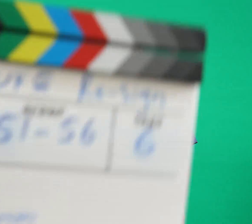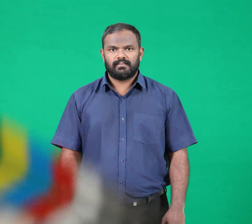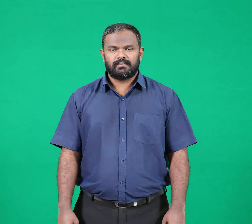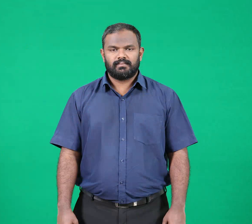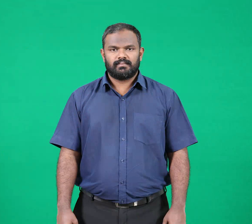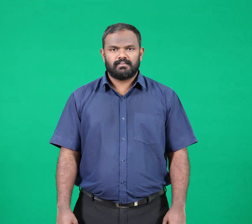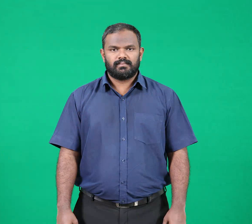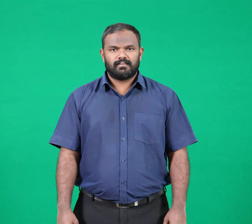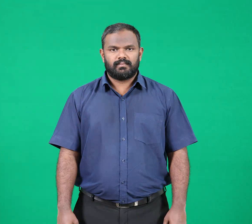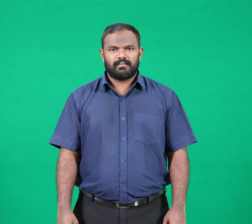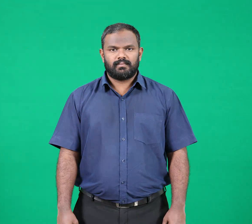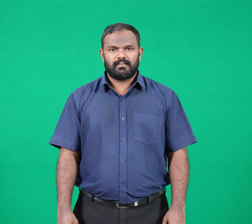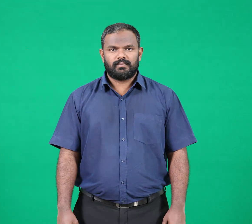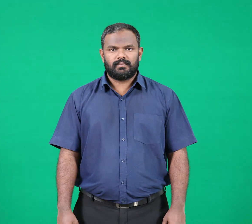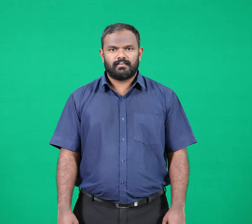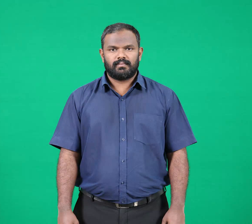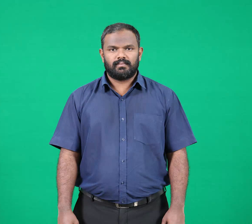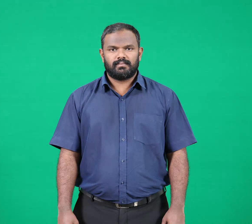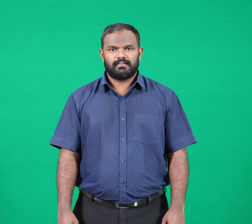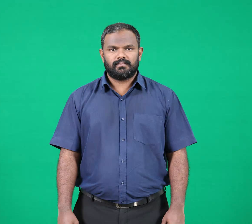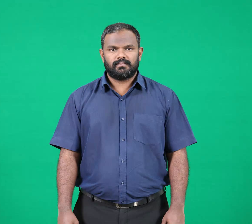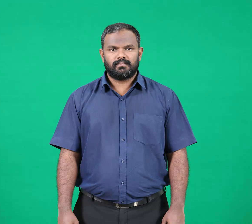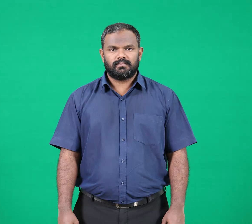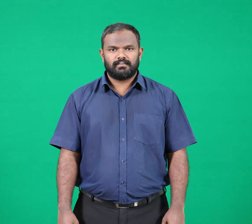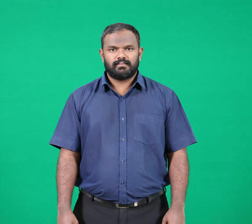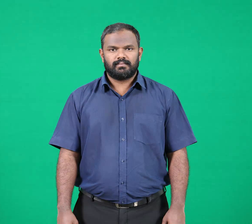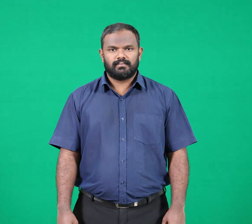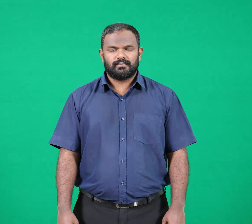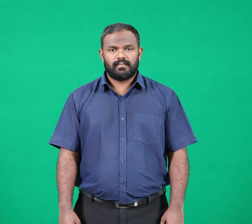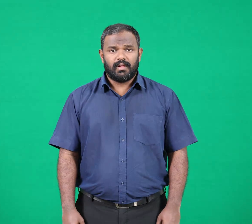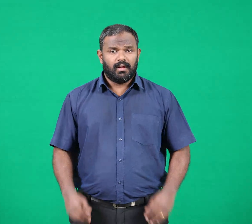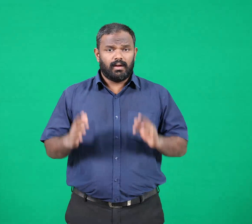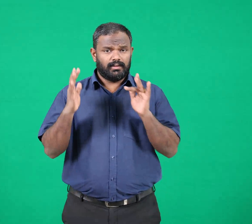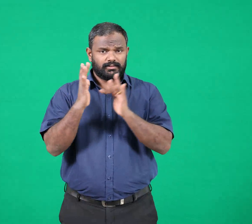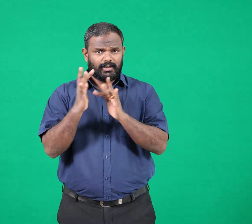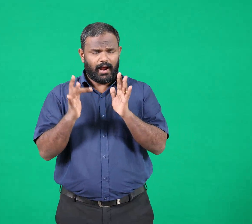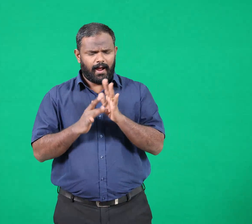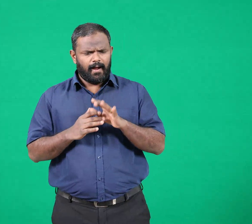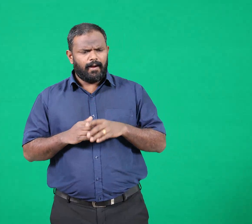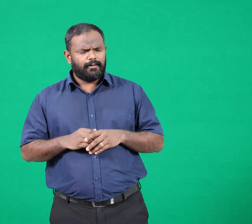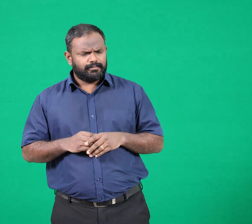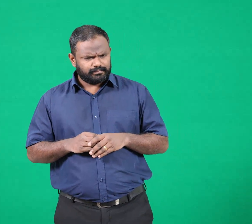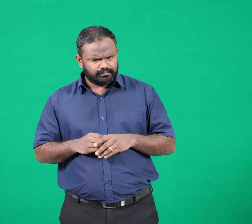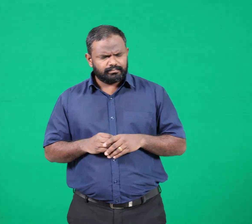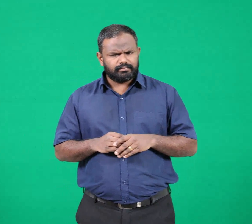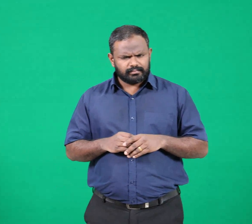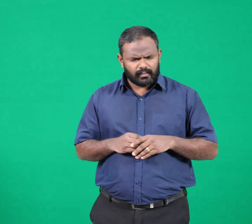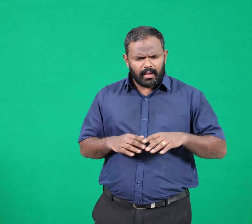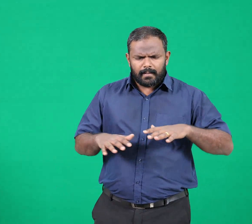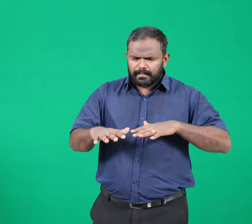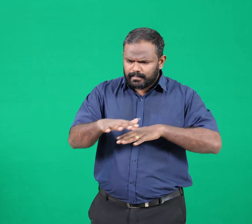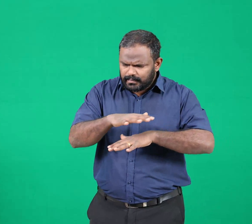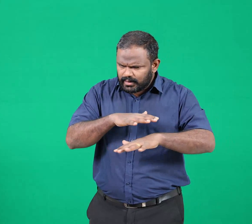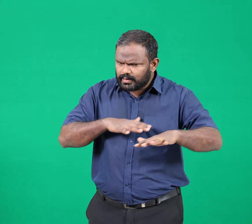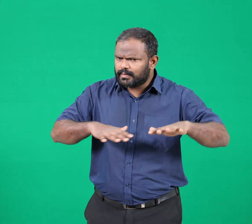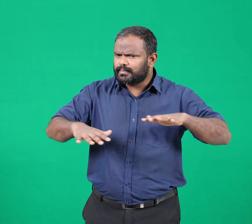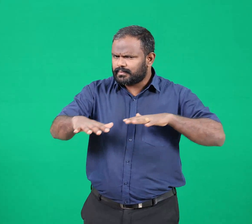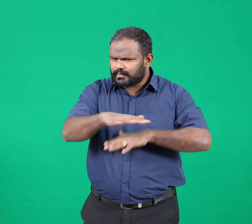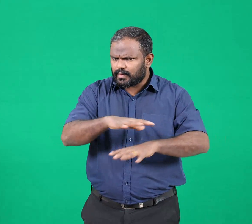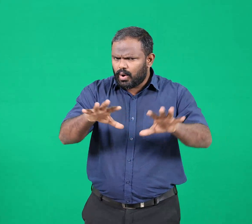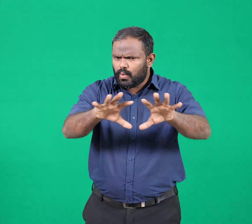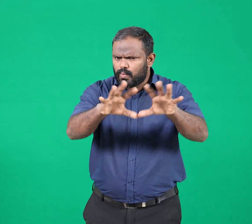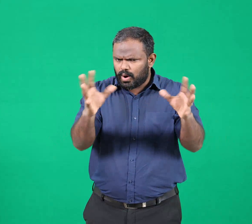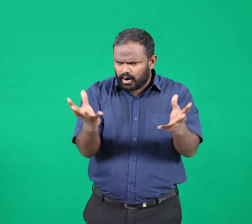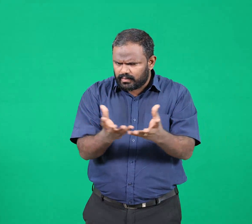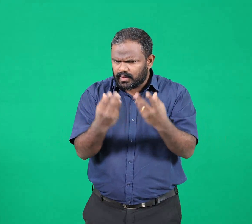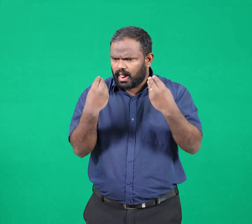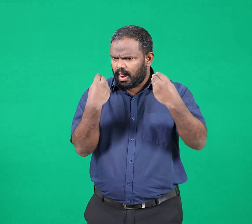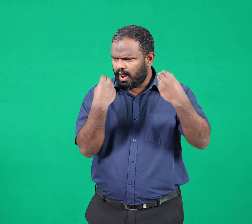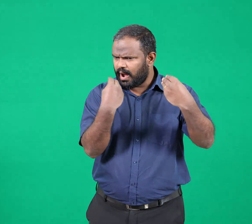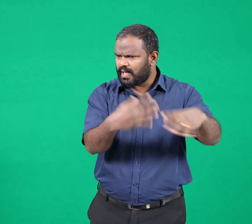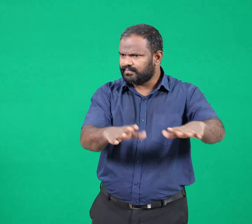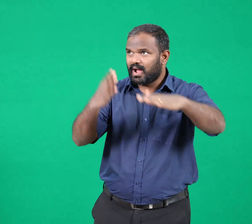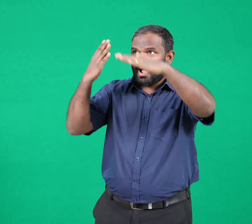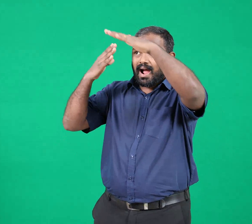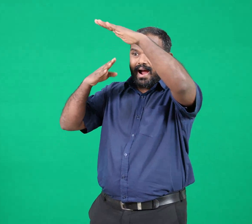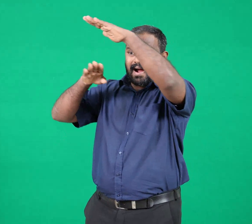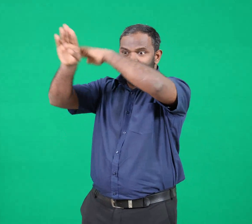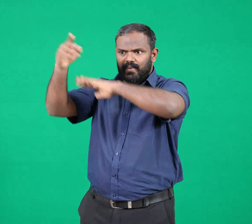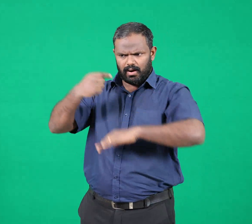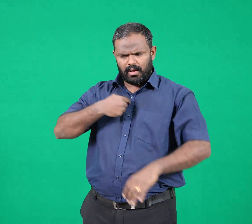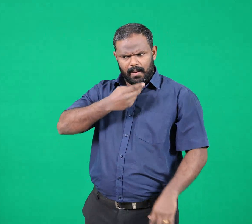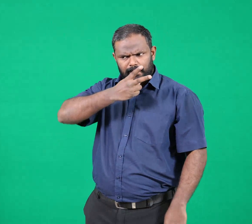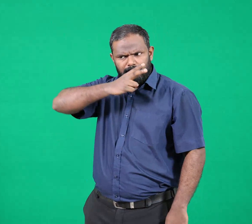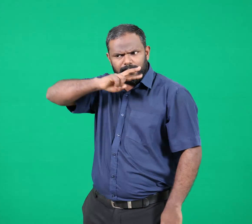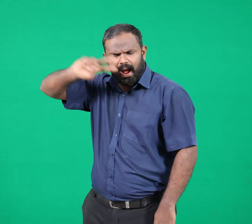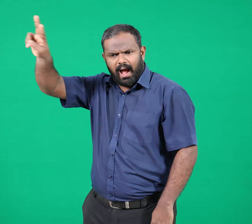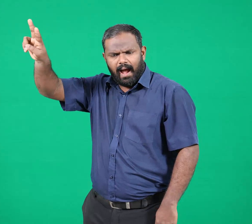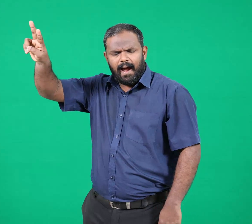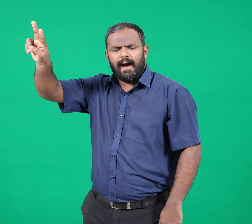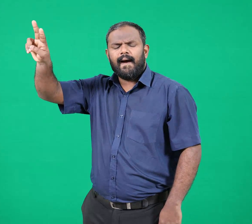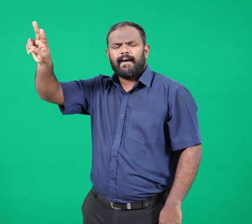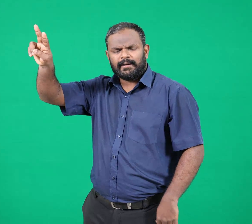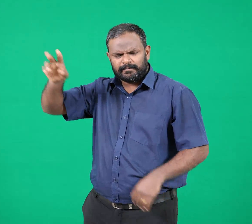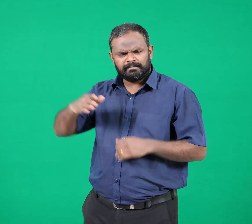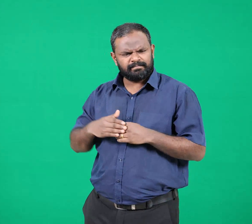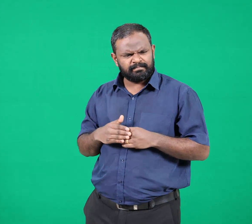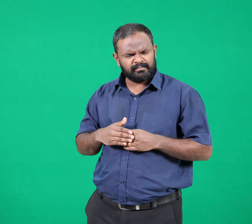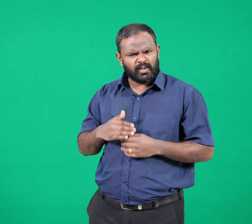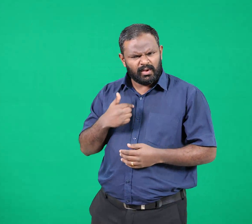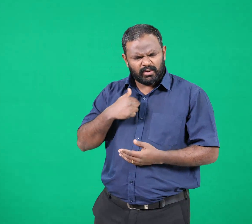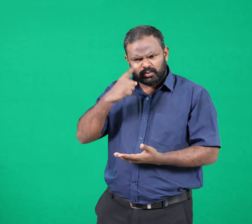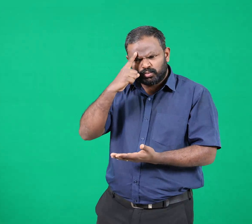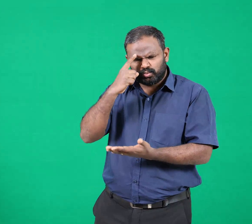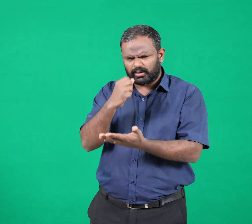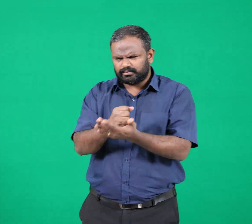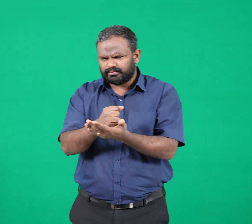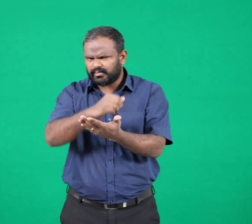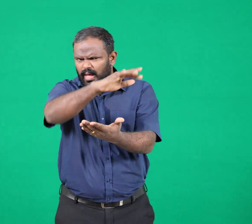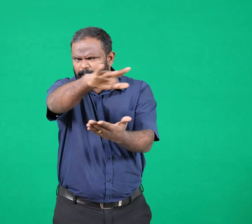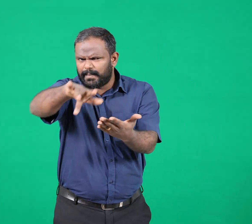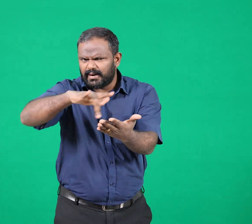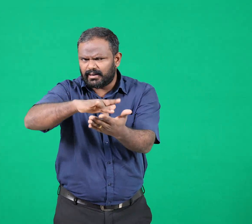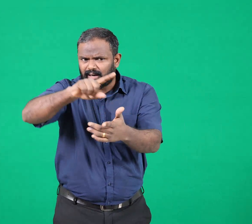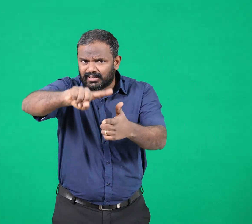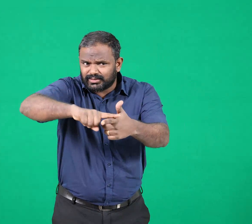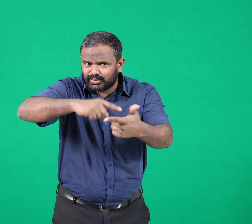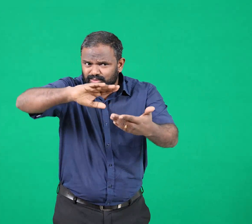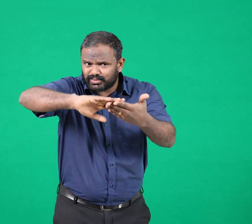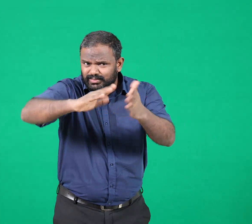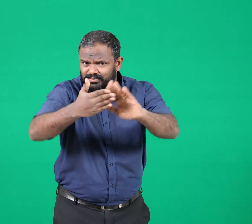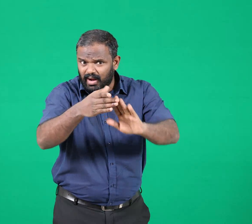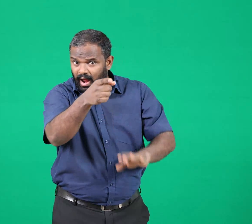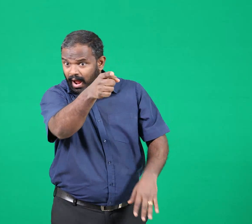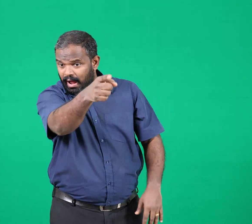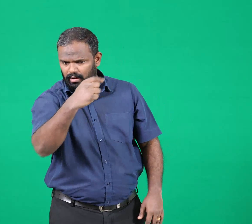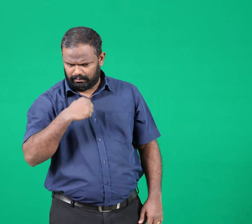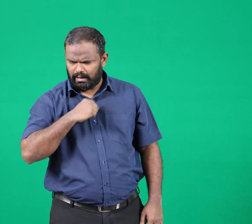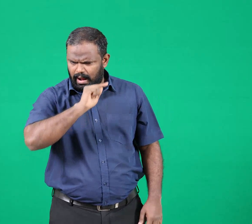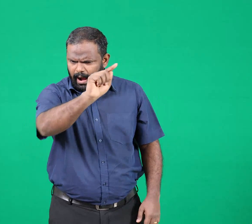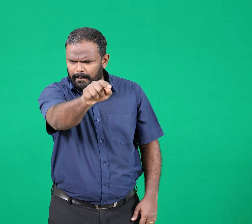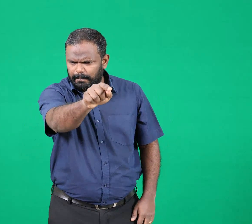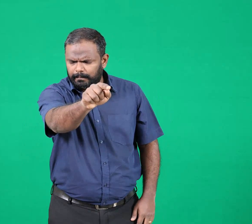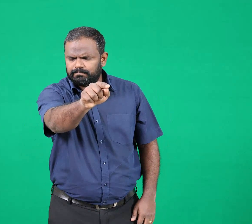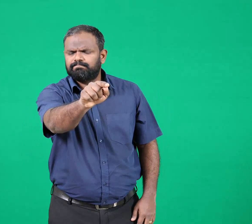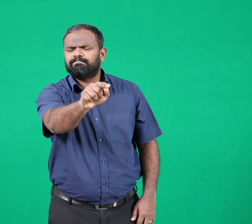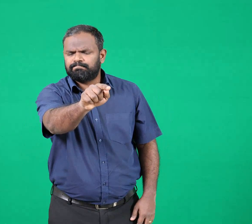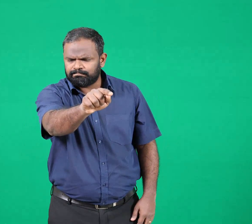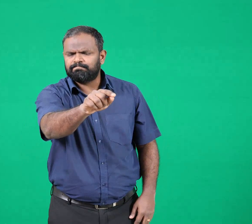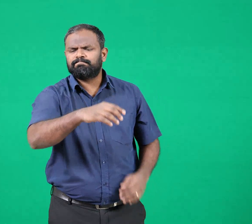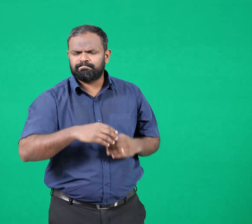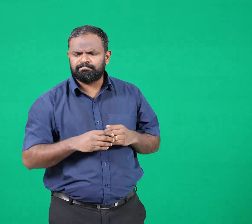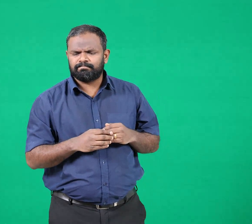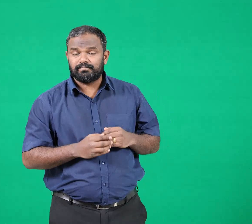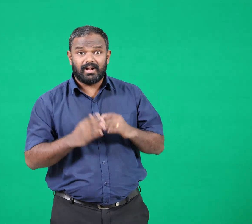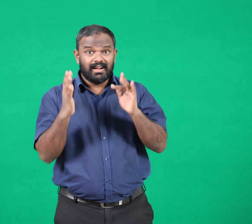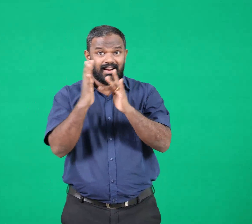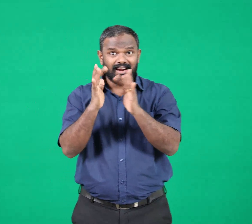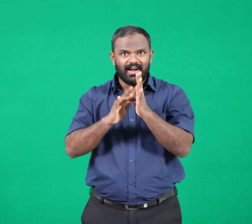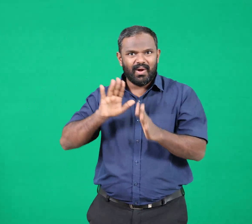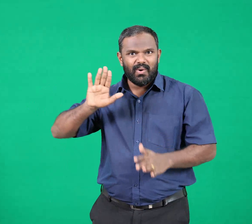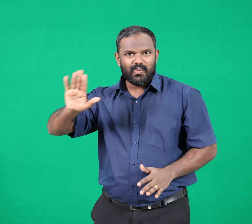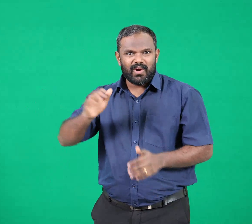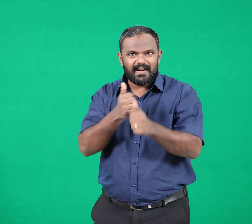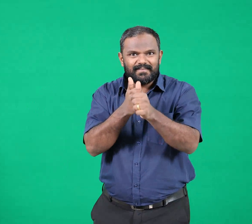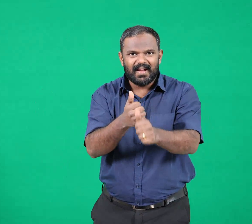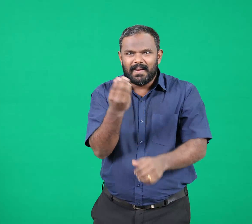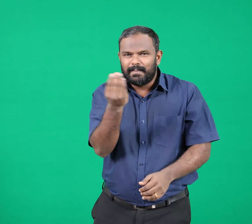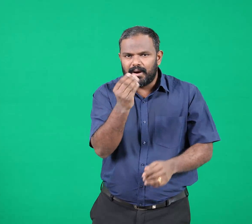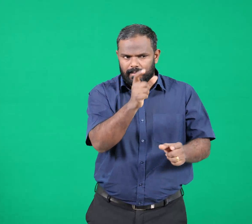As the day of His ascension approached, Jesus resolutely set out for Jerusalem.